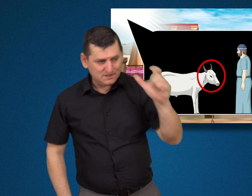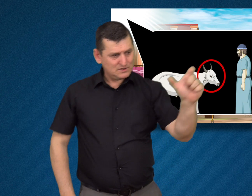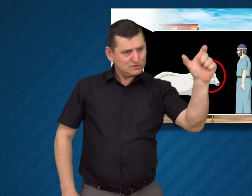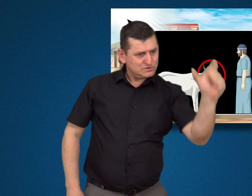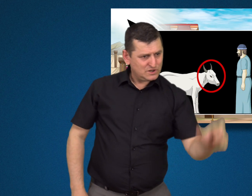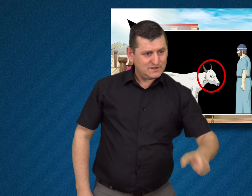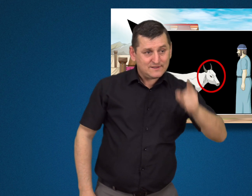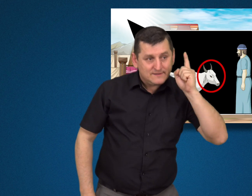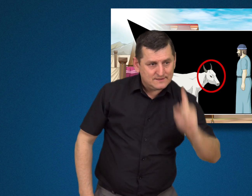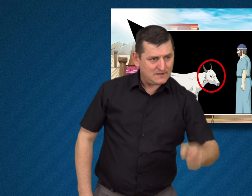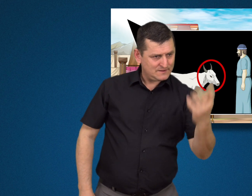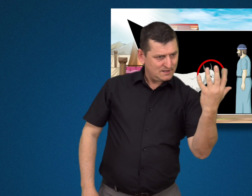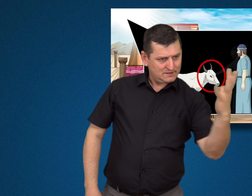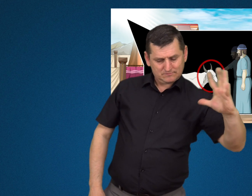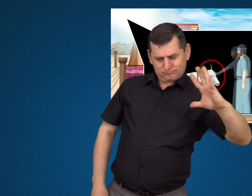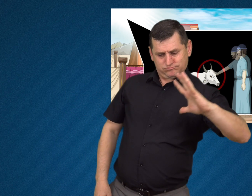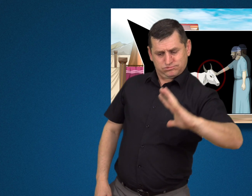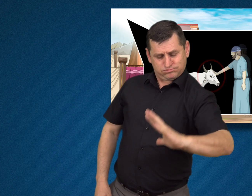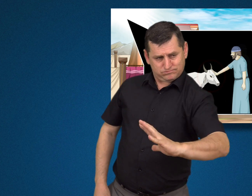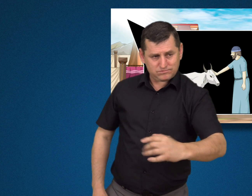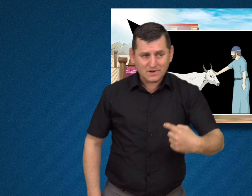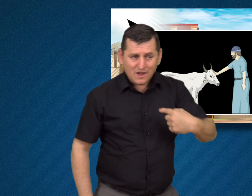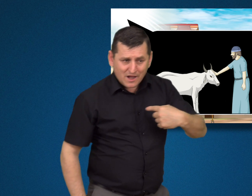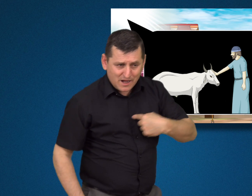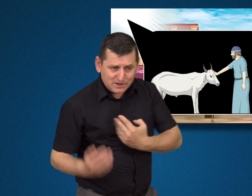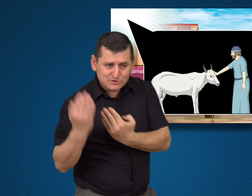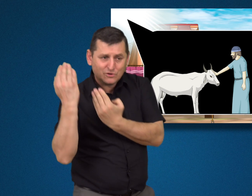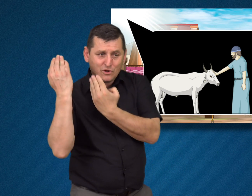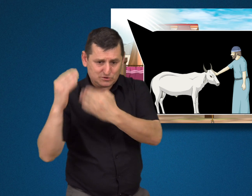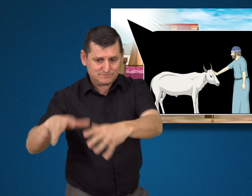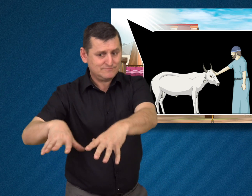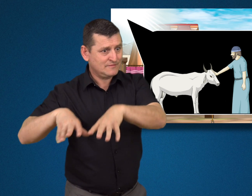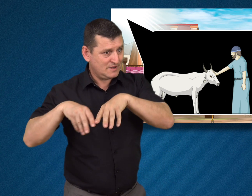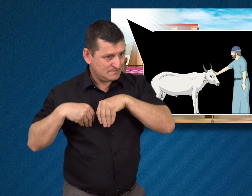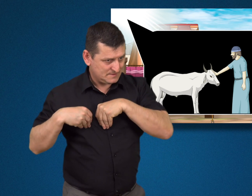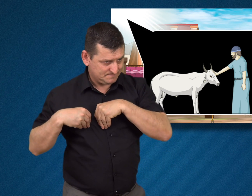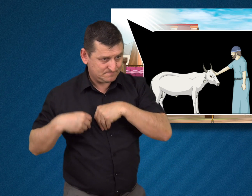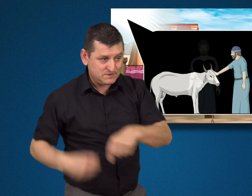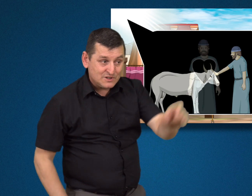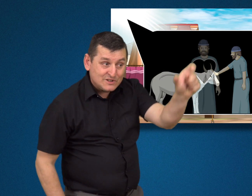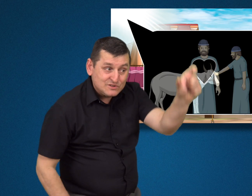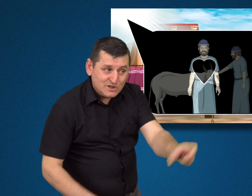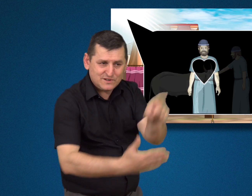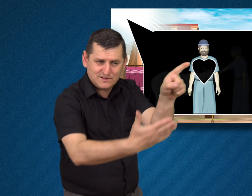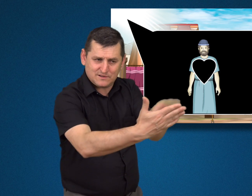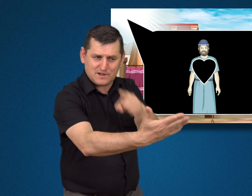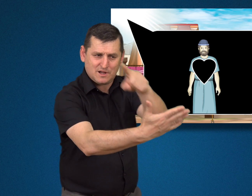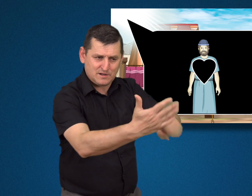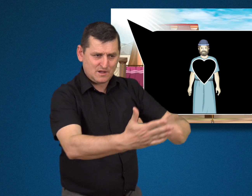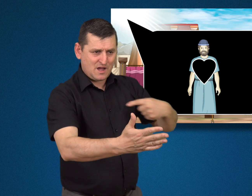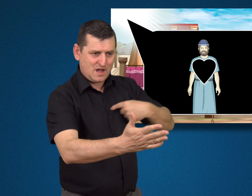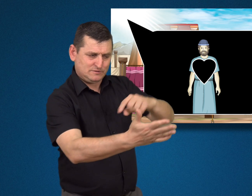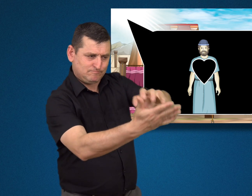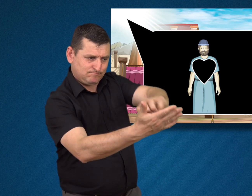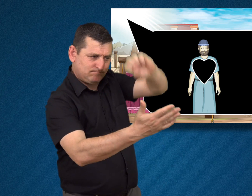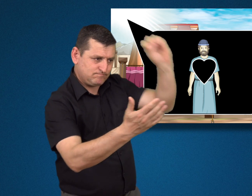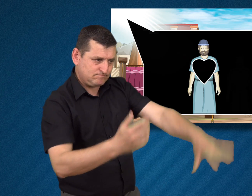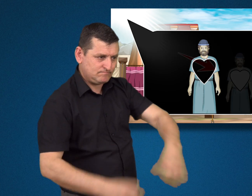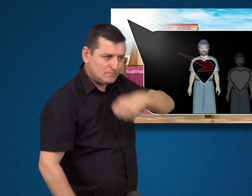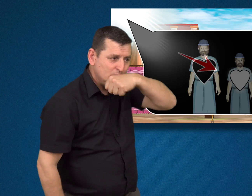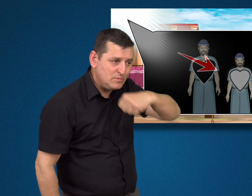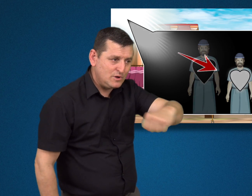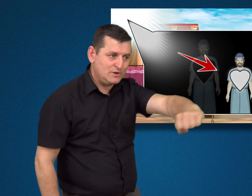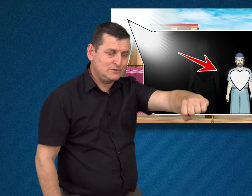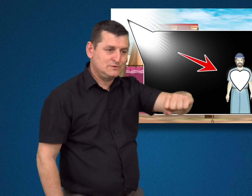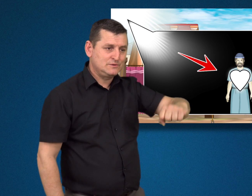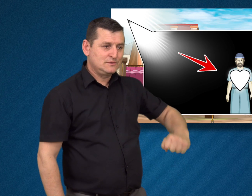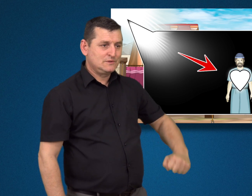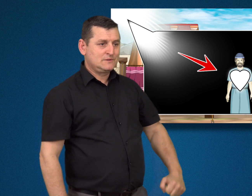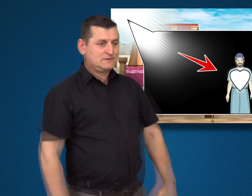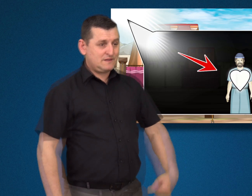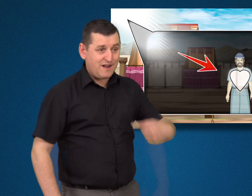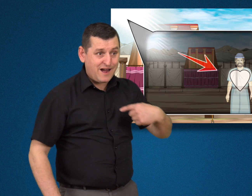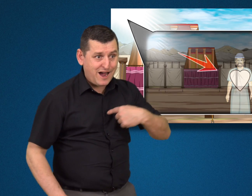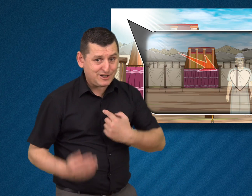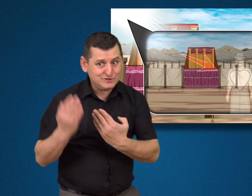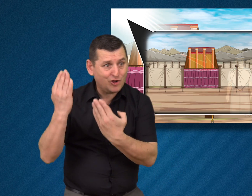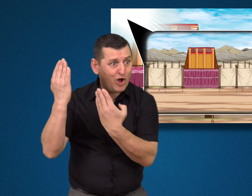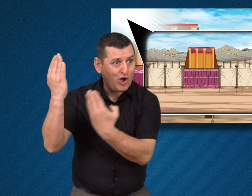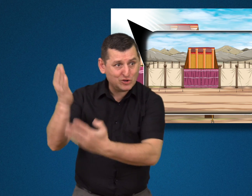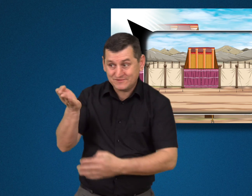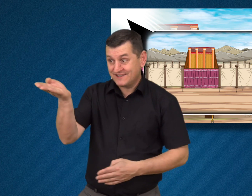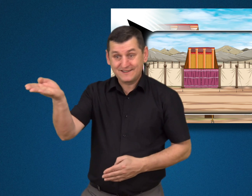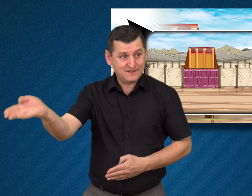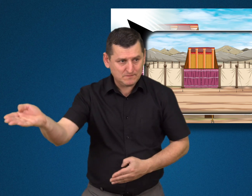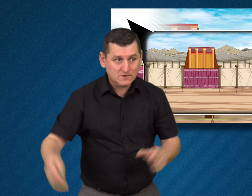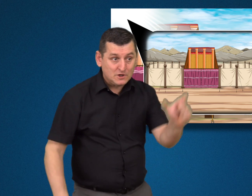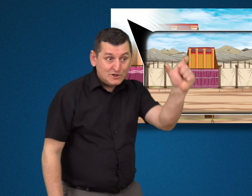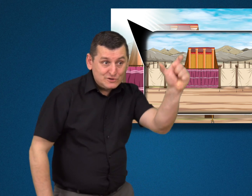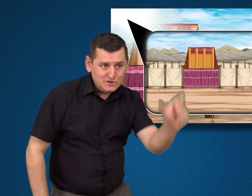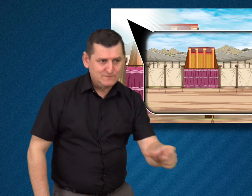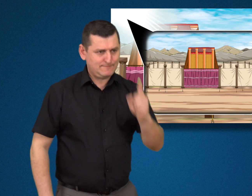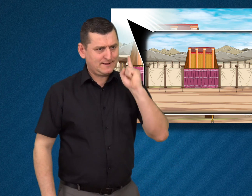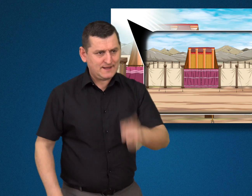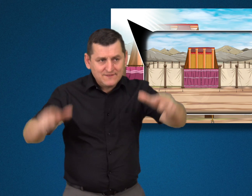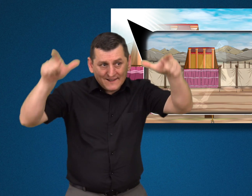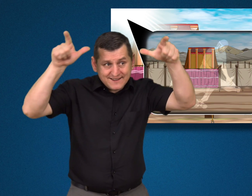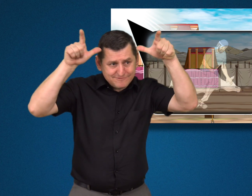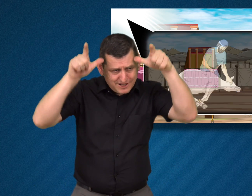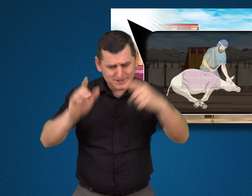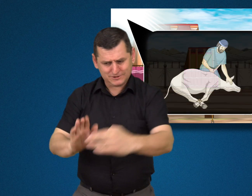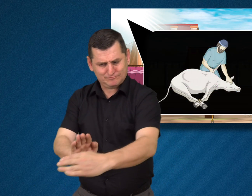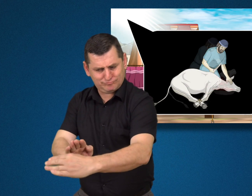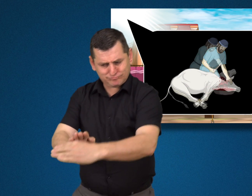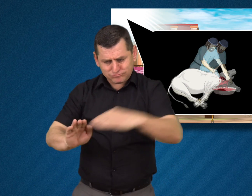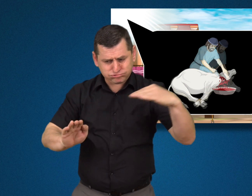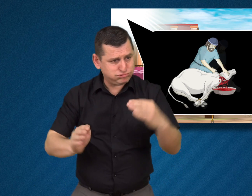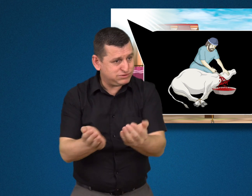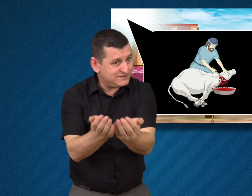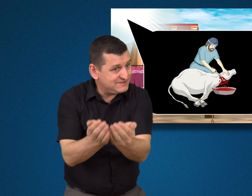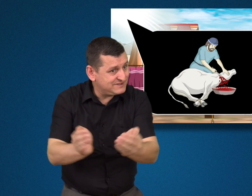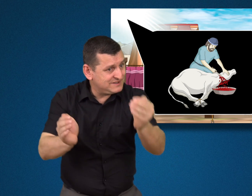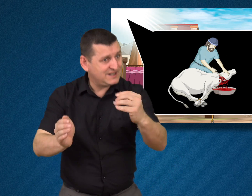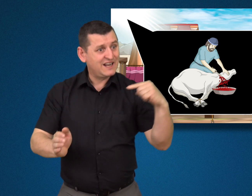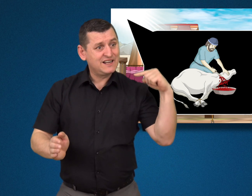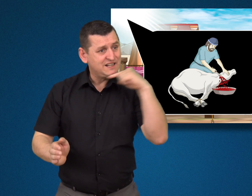He is to lay his hand on the head of the burnt offering, so it can be accepted on his behalf to make atonement for him.